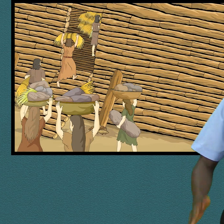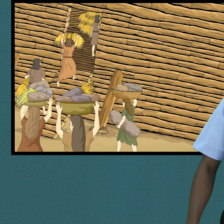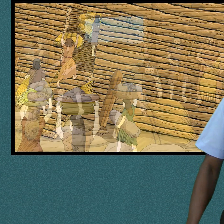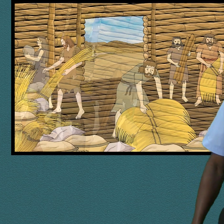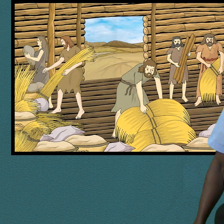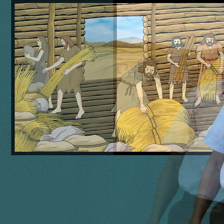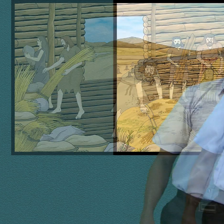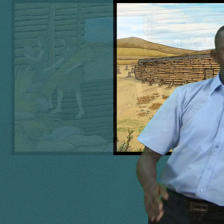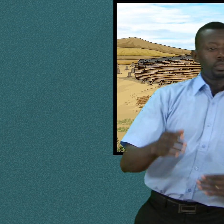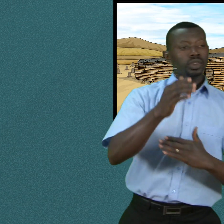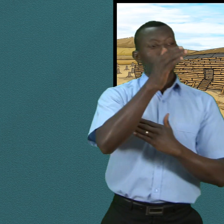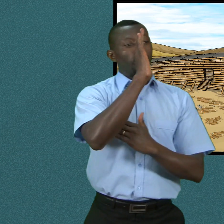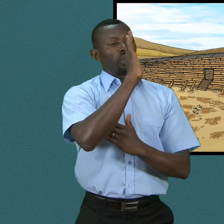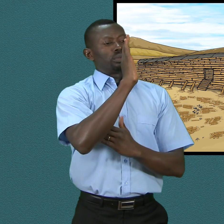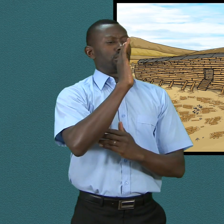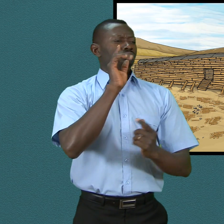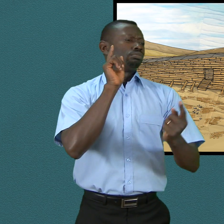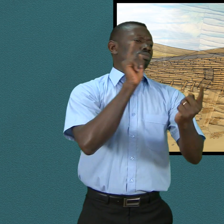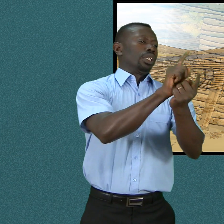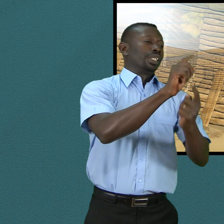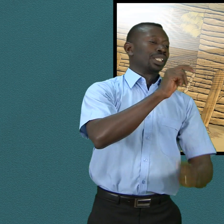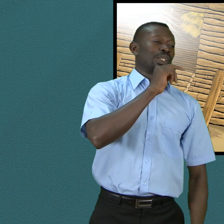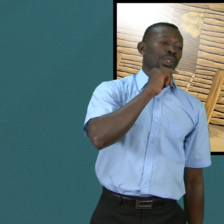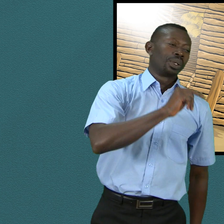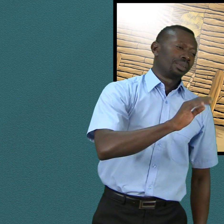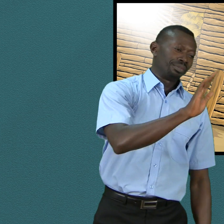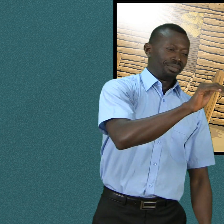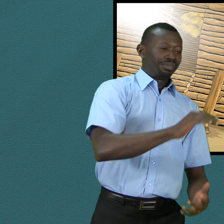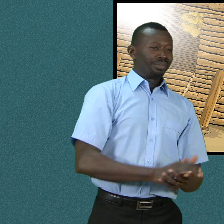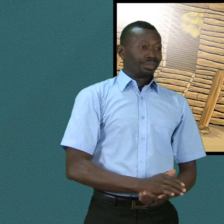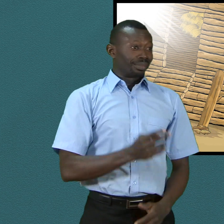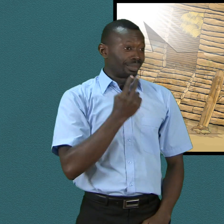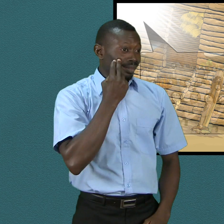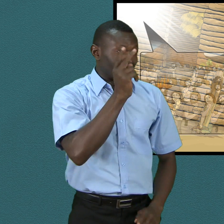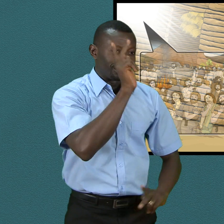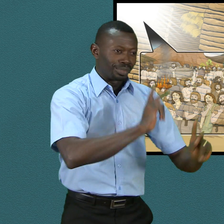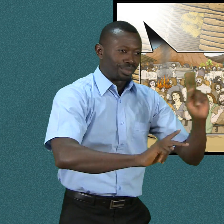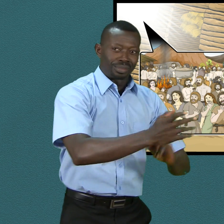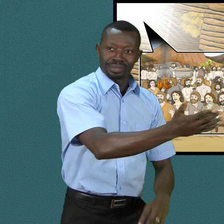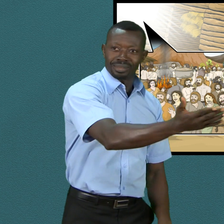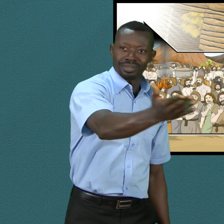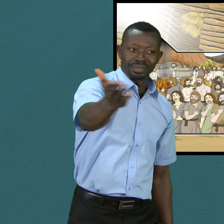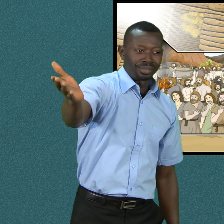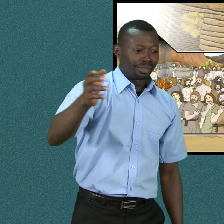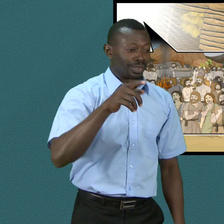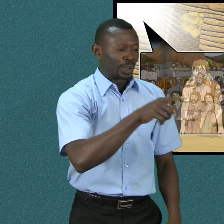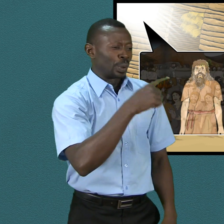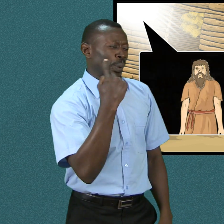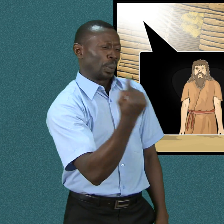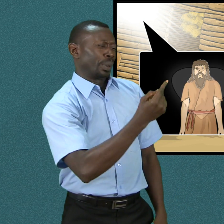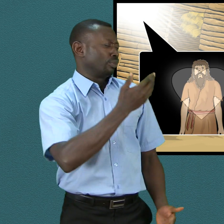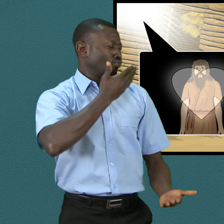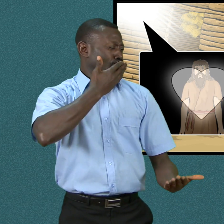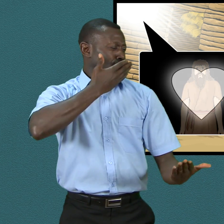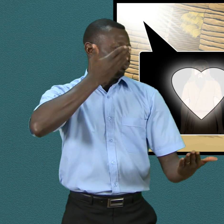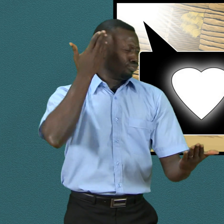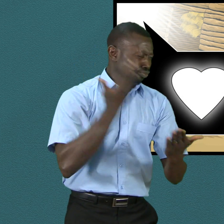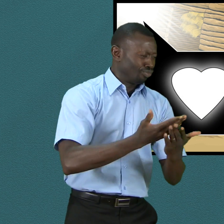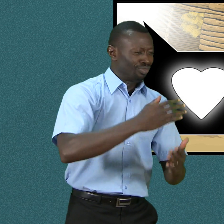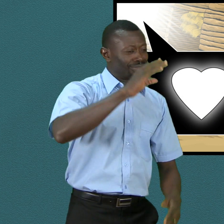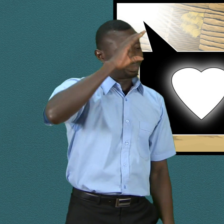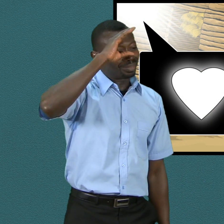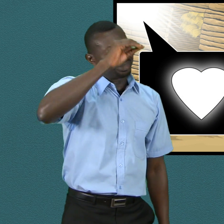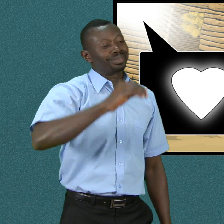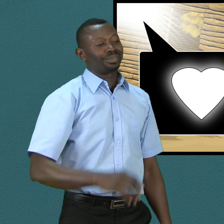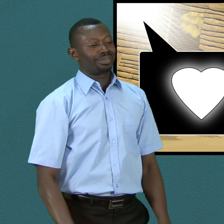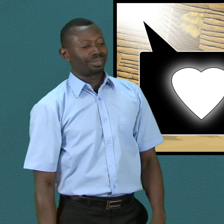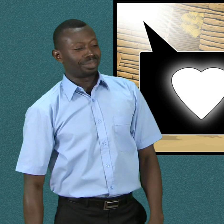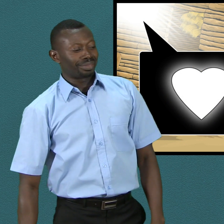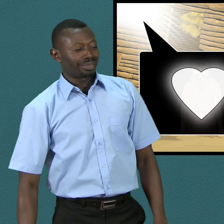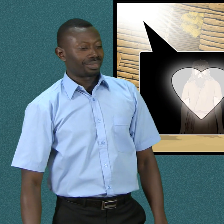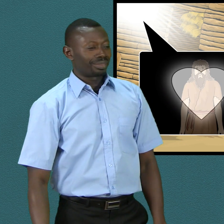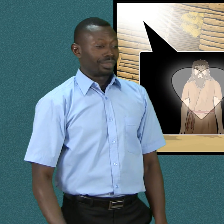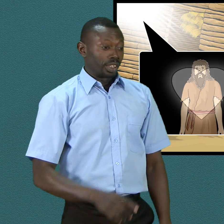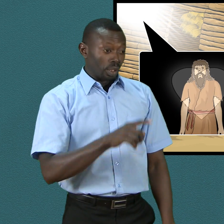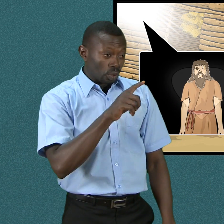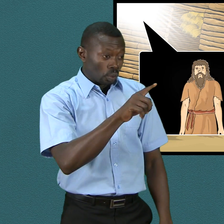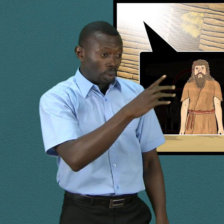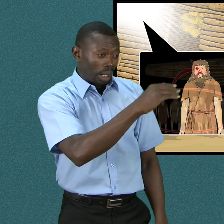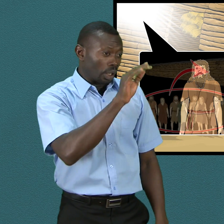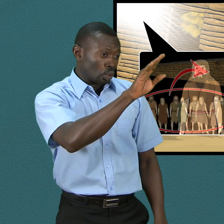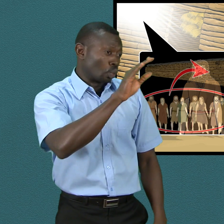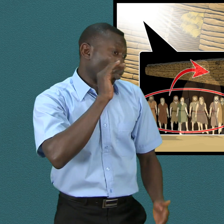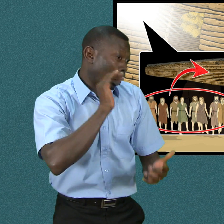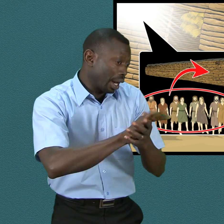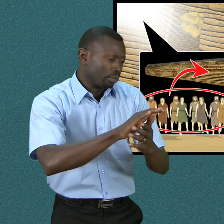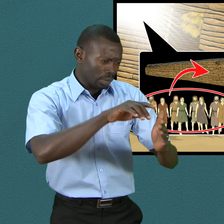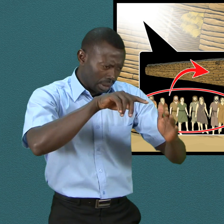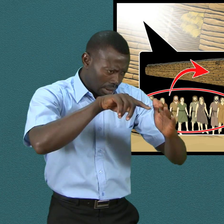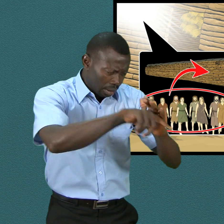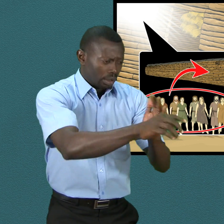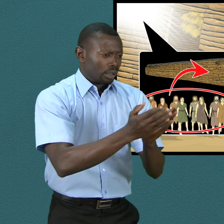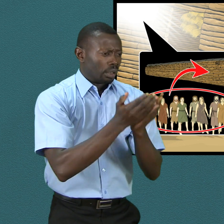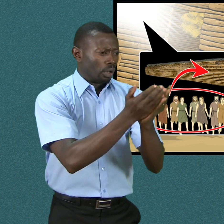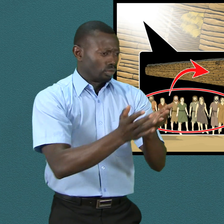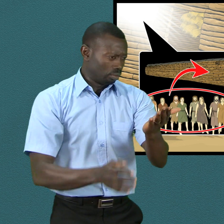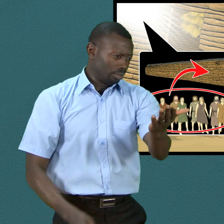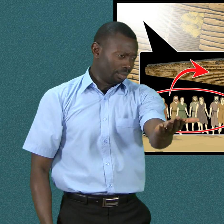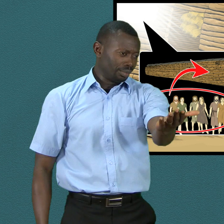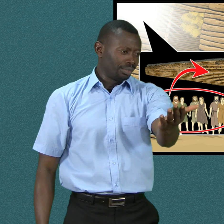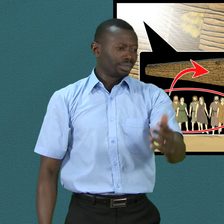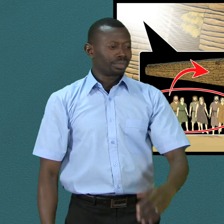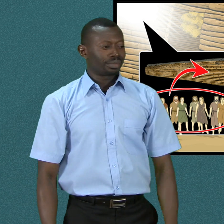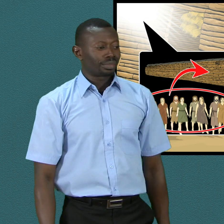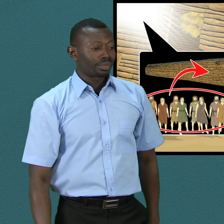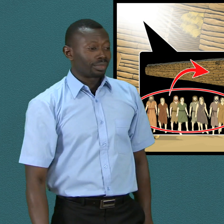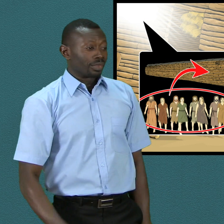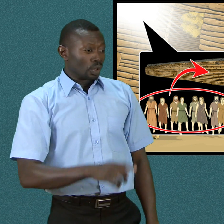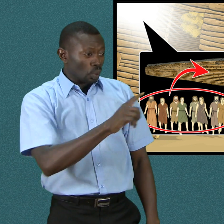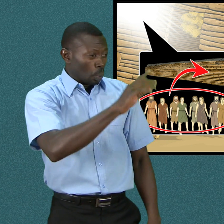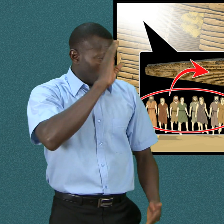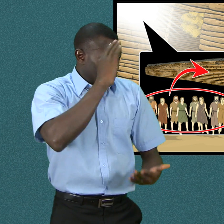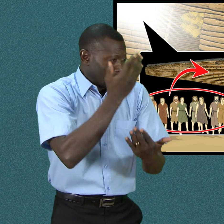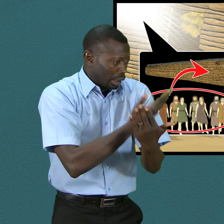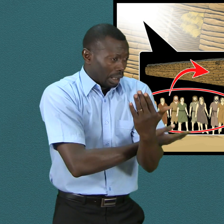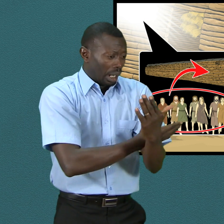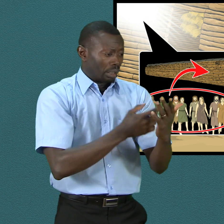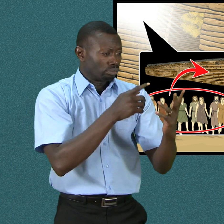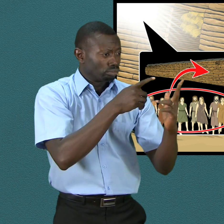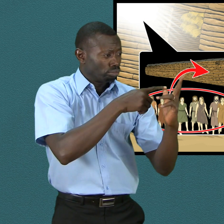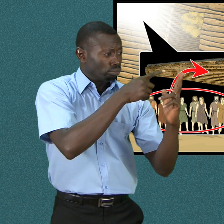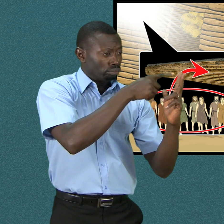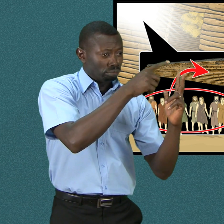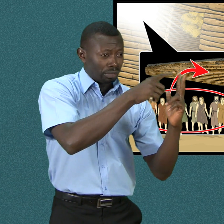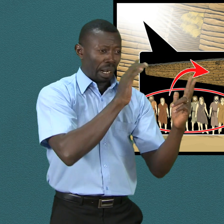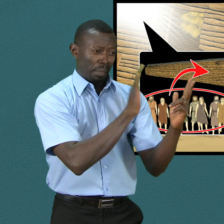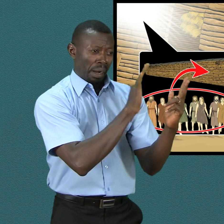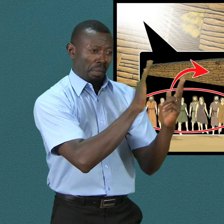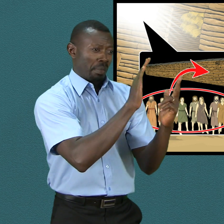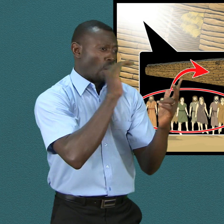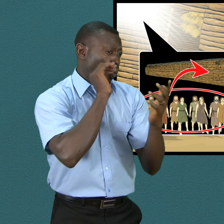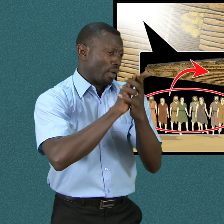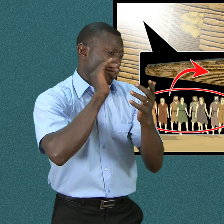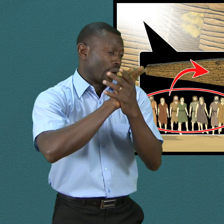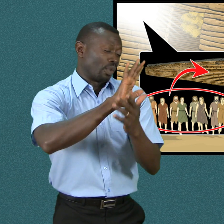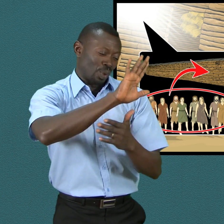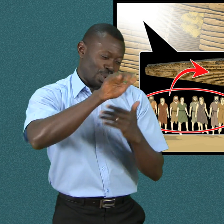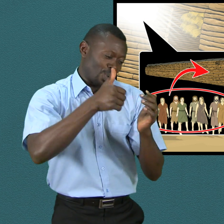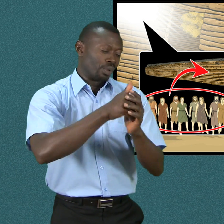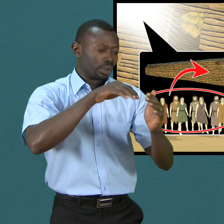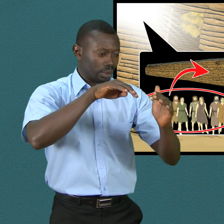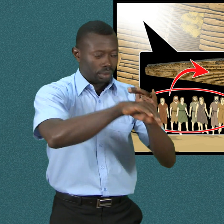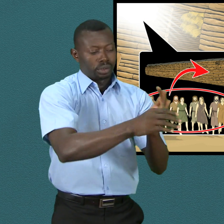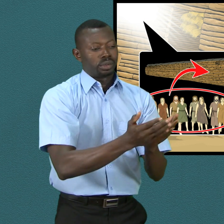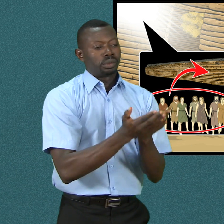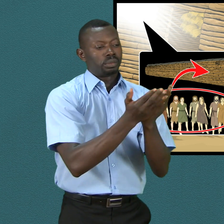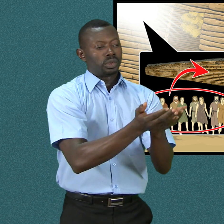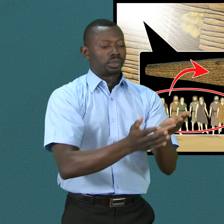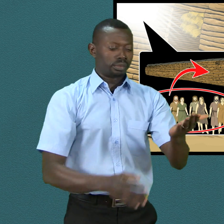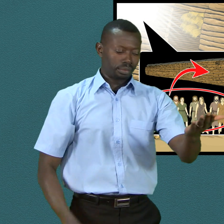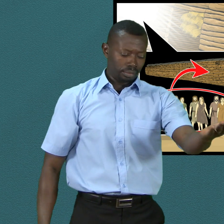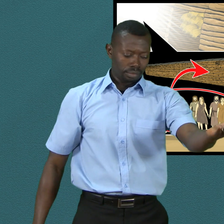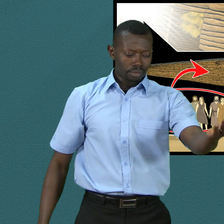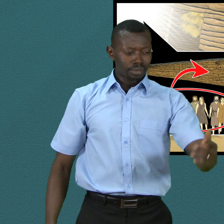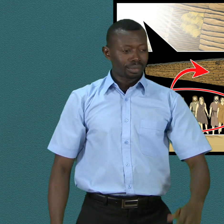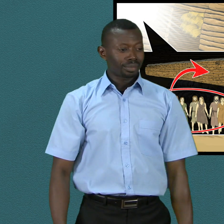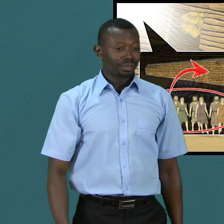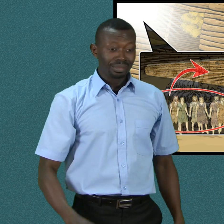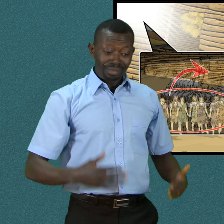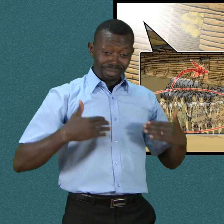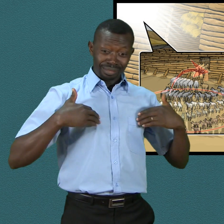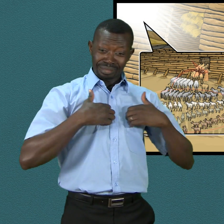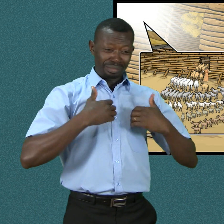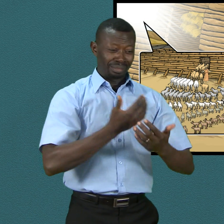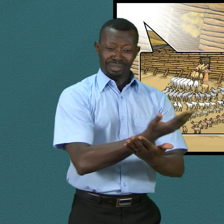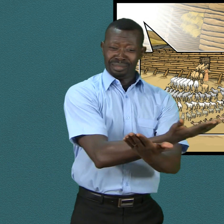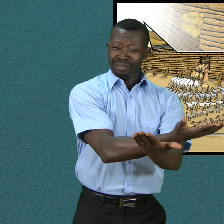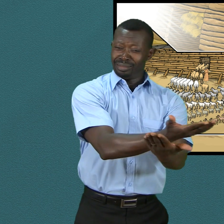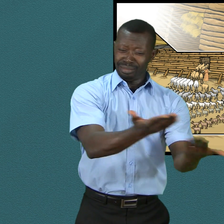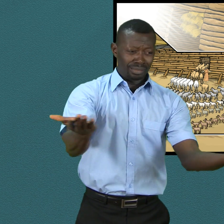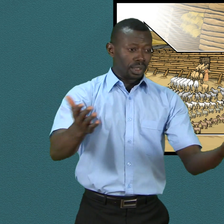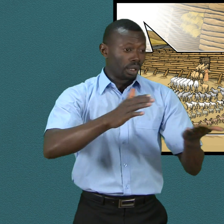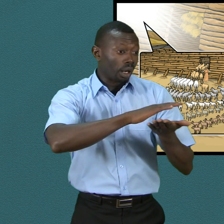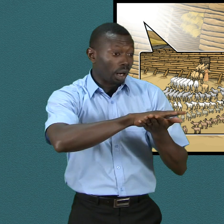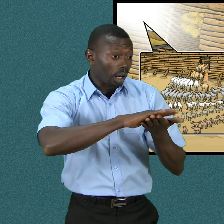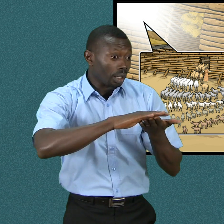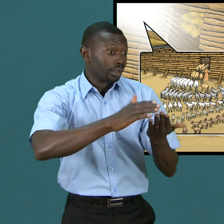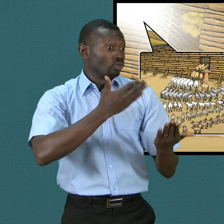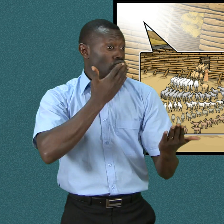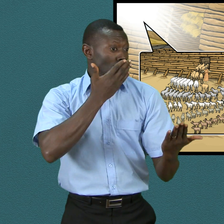Then the LORD said to Noah, “Go into the ark, you and all your family, because I have found you righteous in this generation.